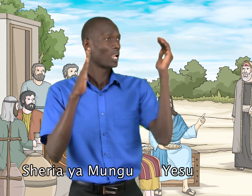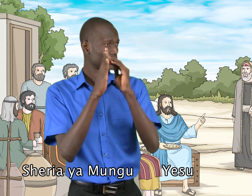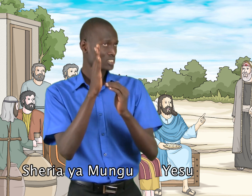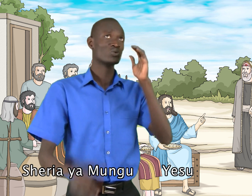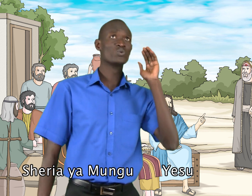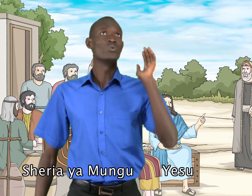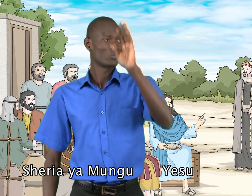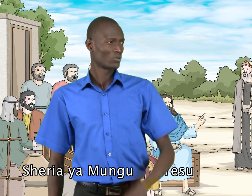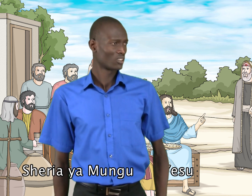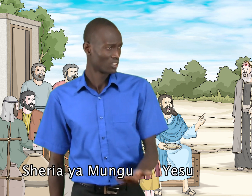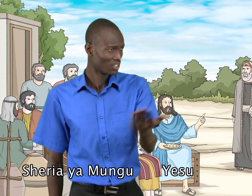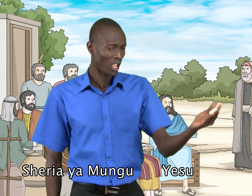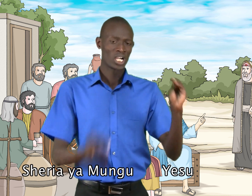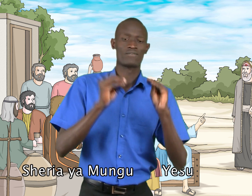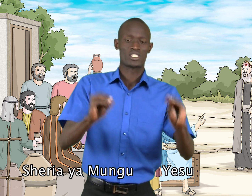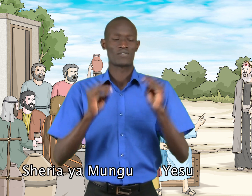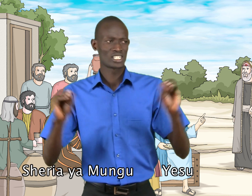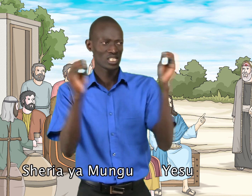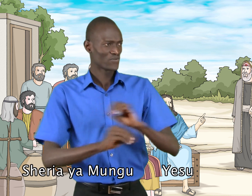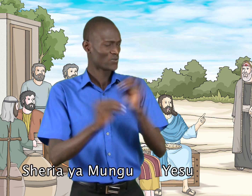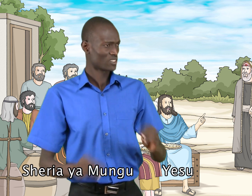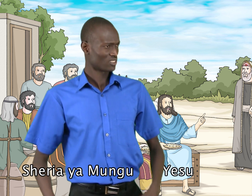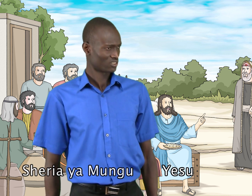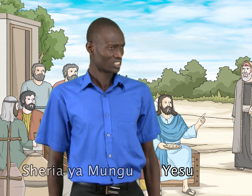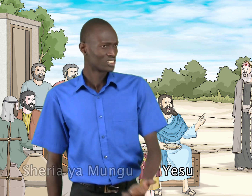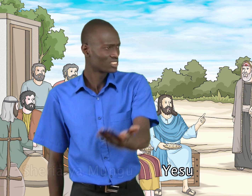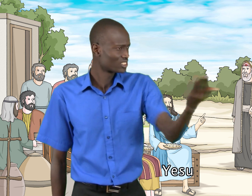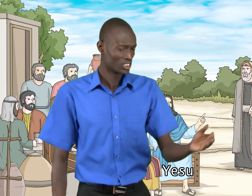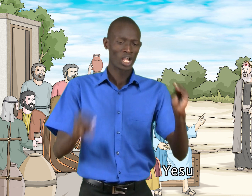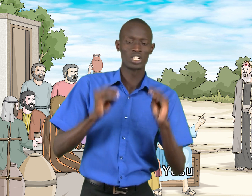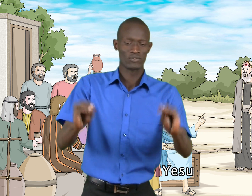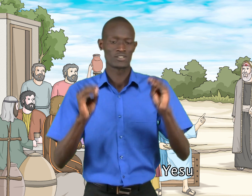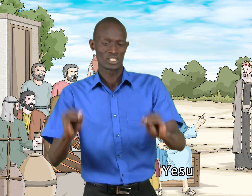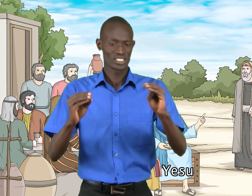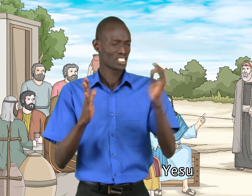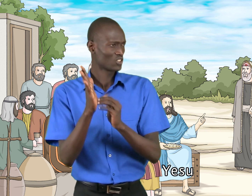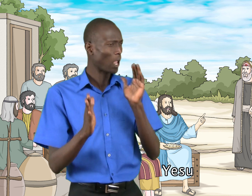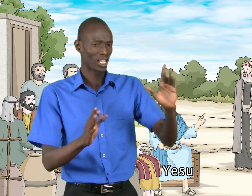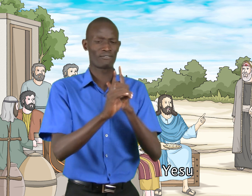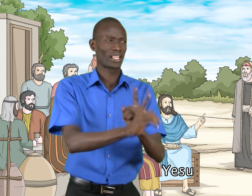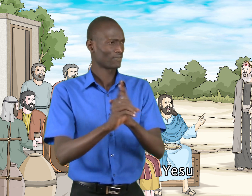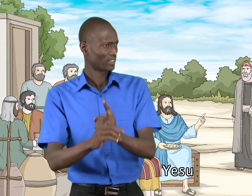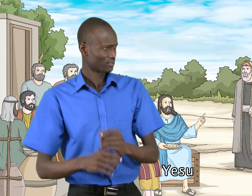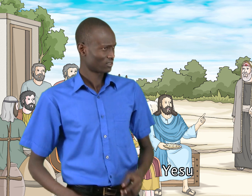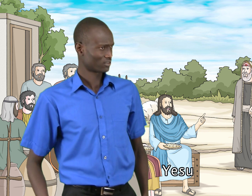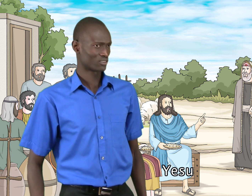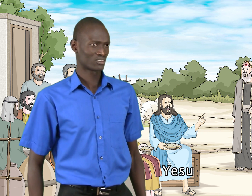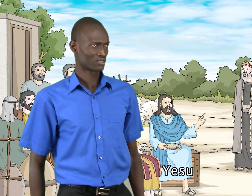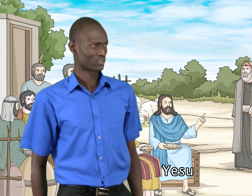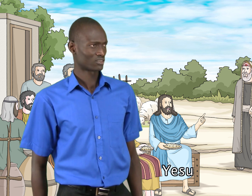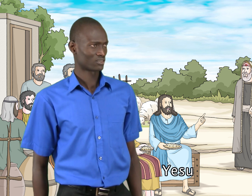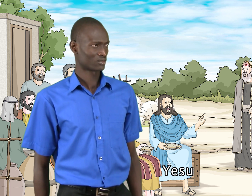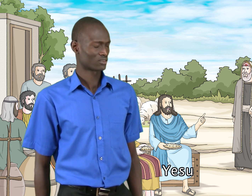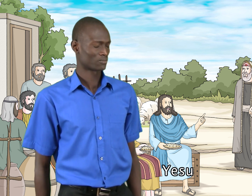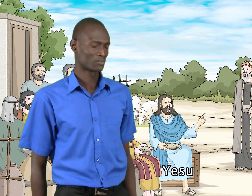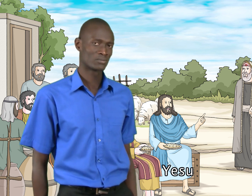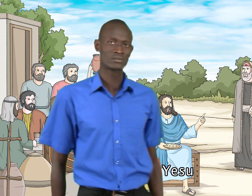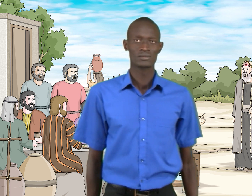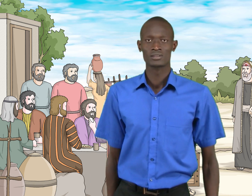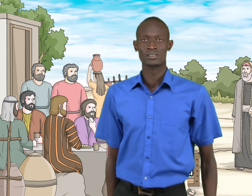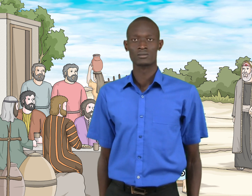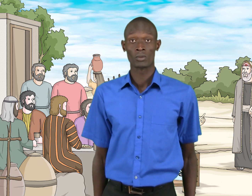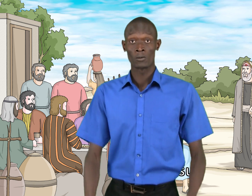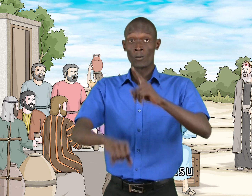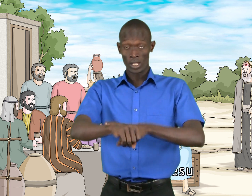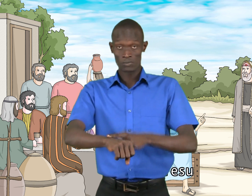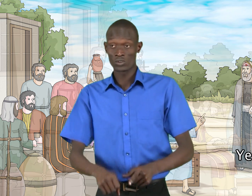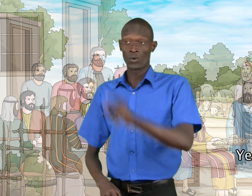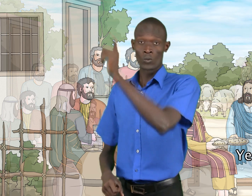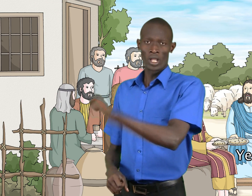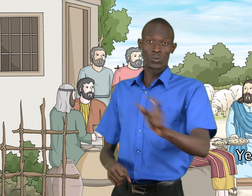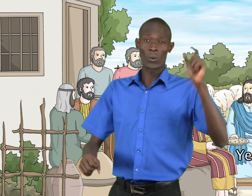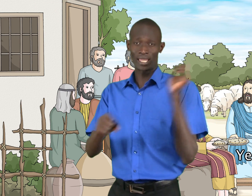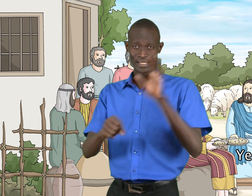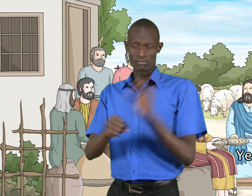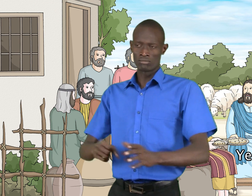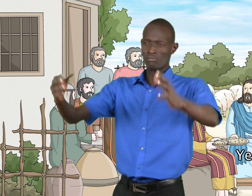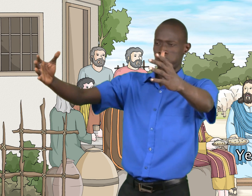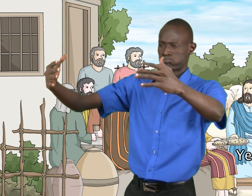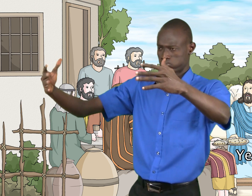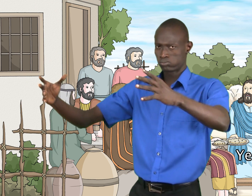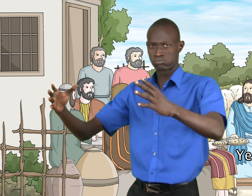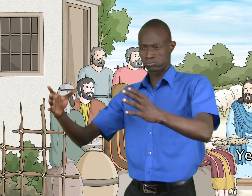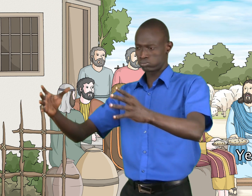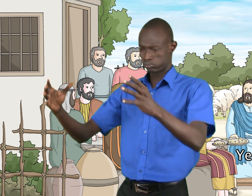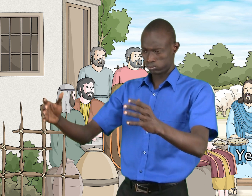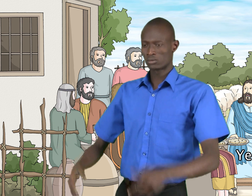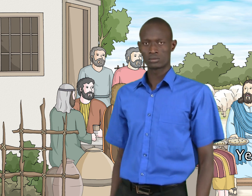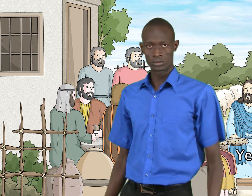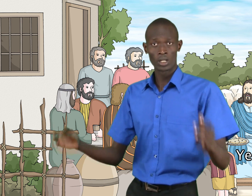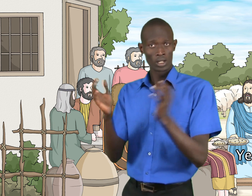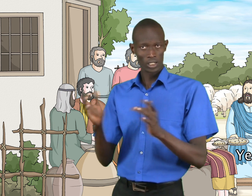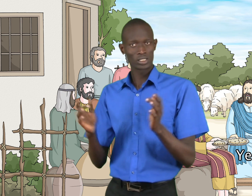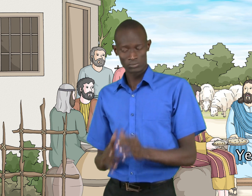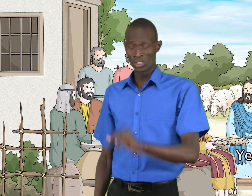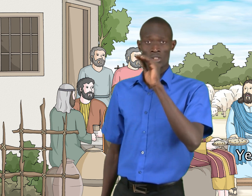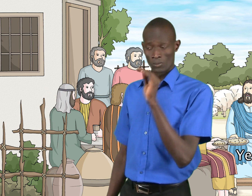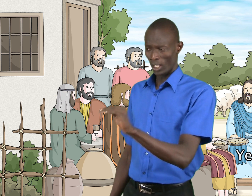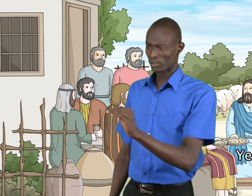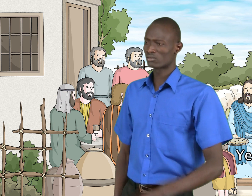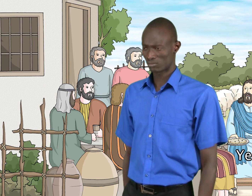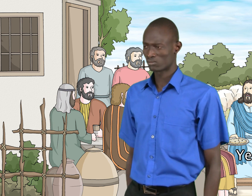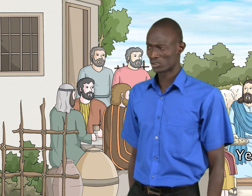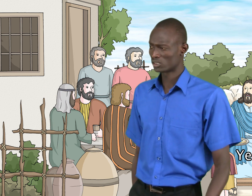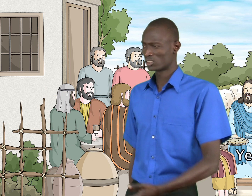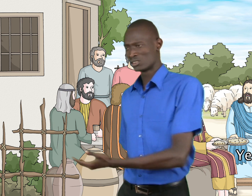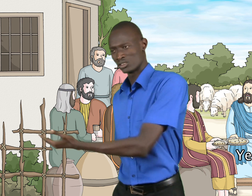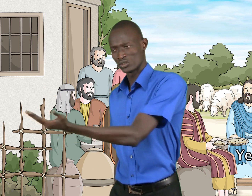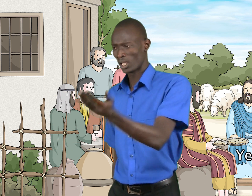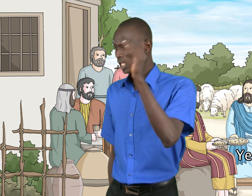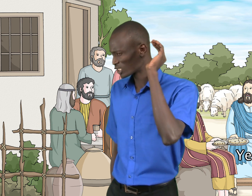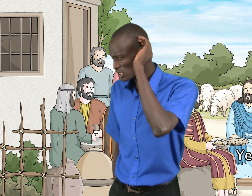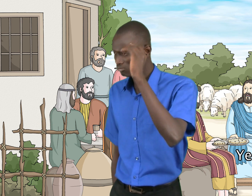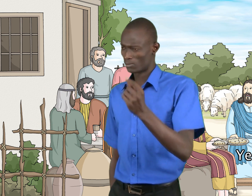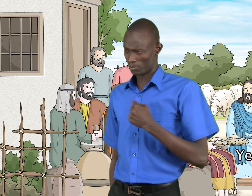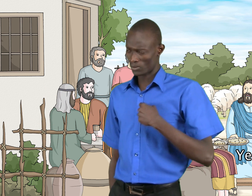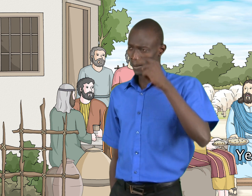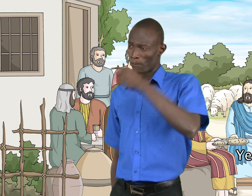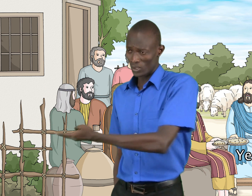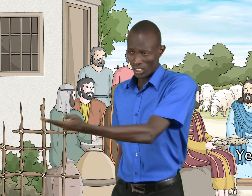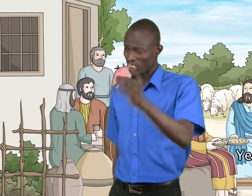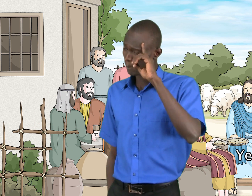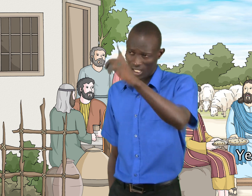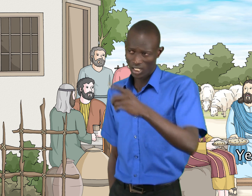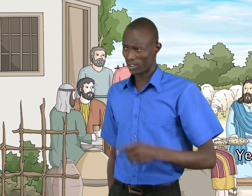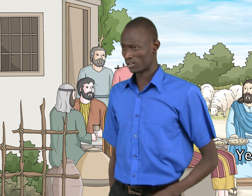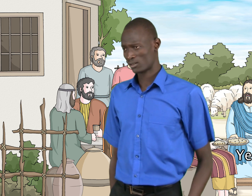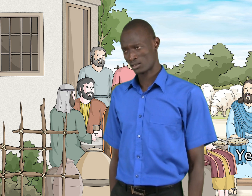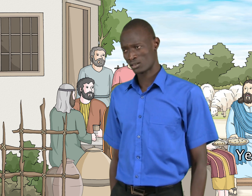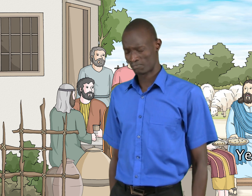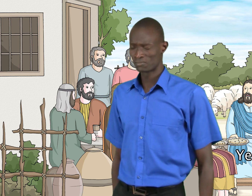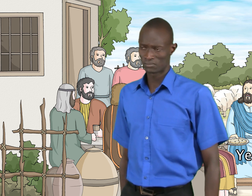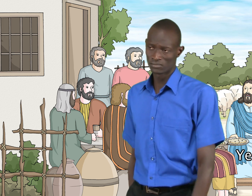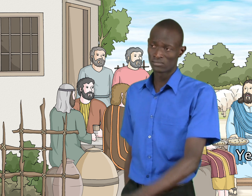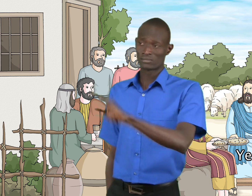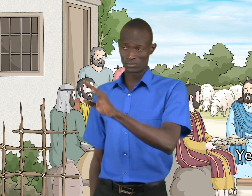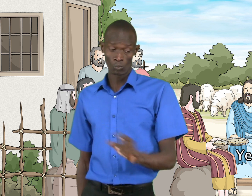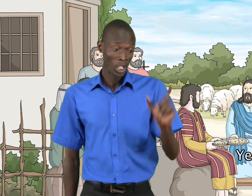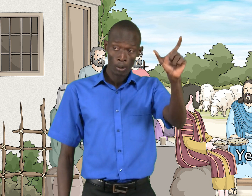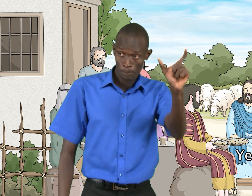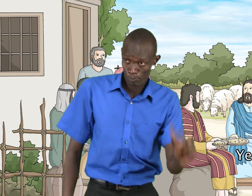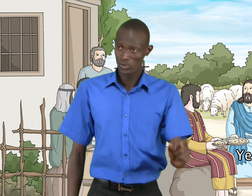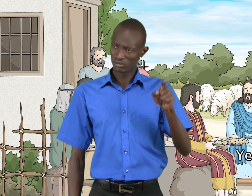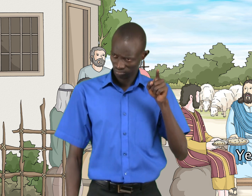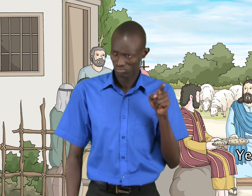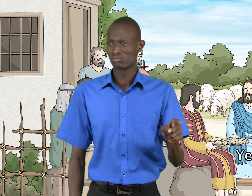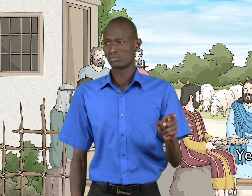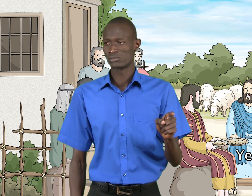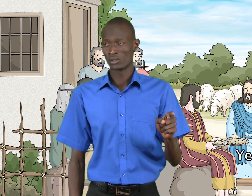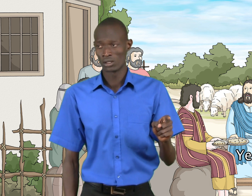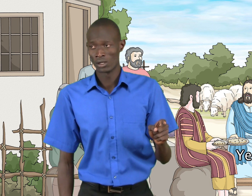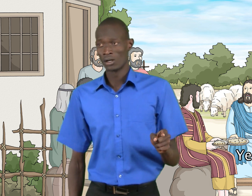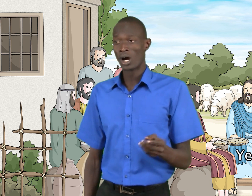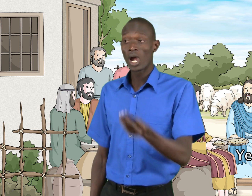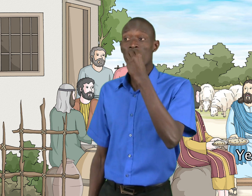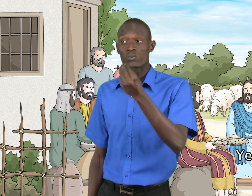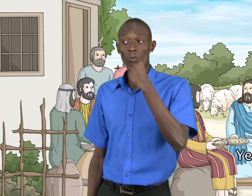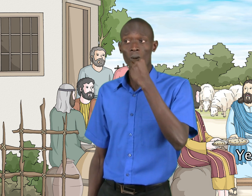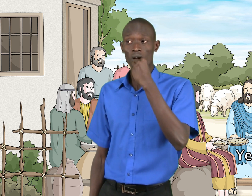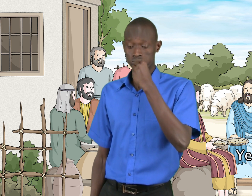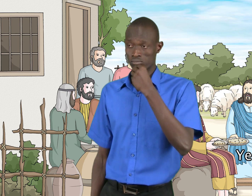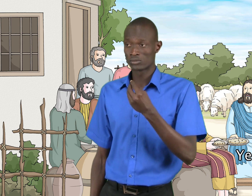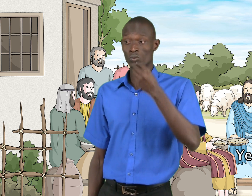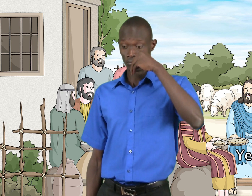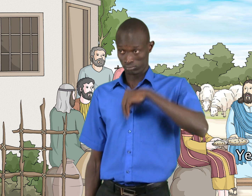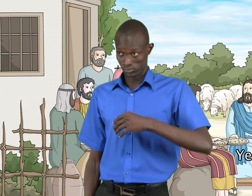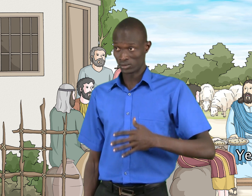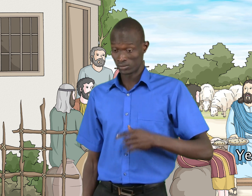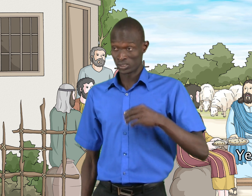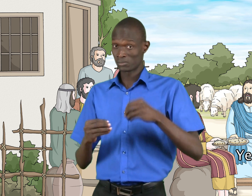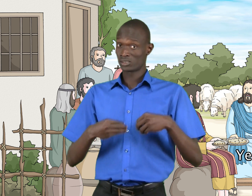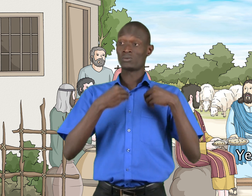they teach as doctrine the precepts of men.’” Jesus called the crowd to Him and said, “Listen and understand.